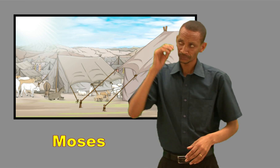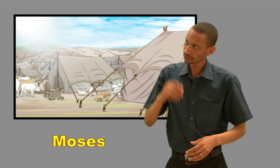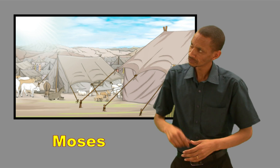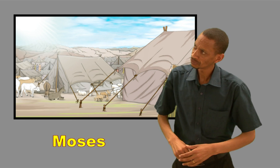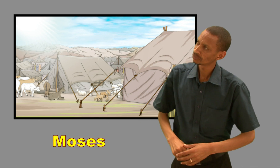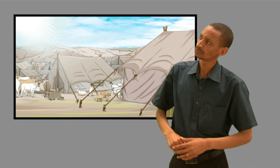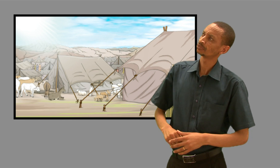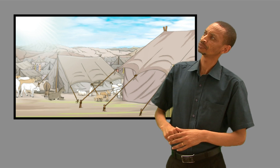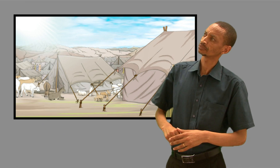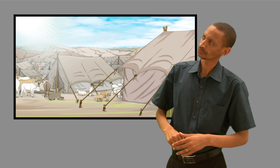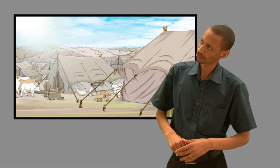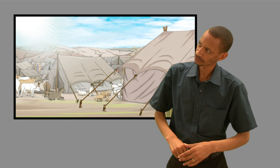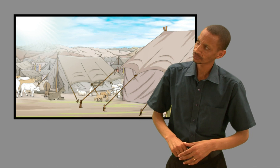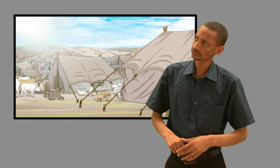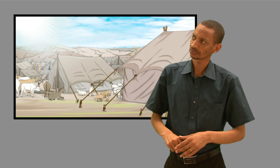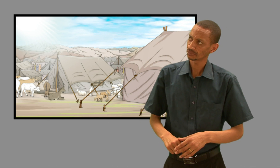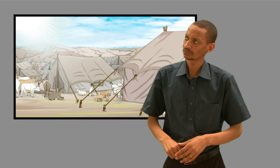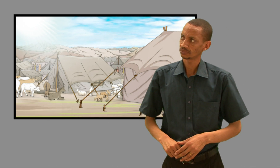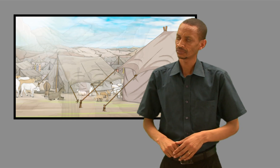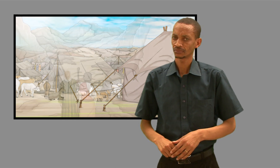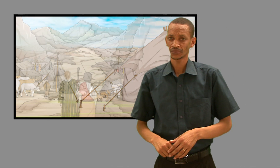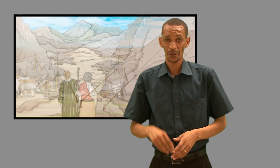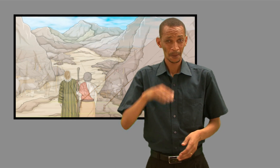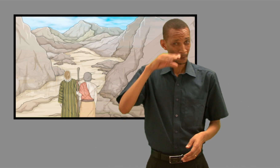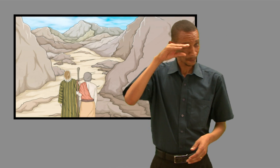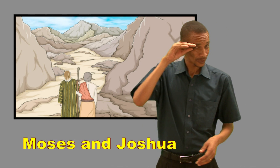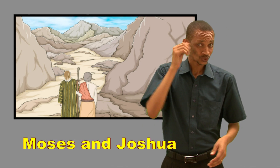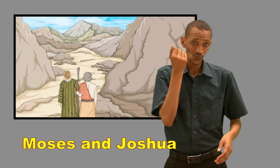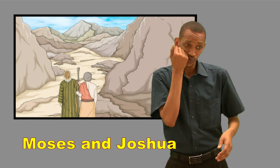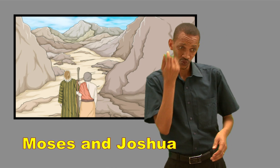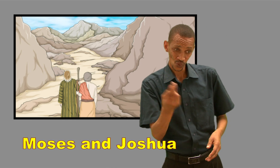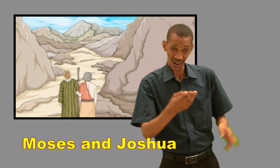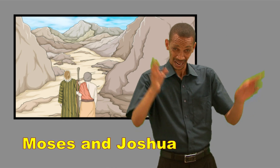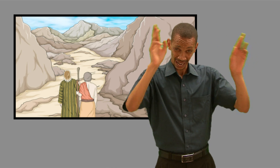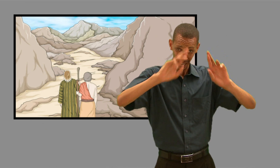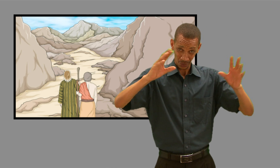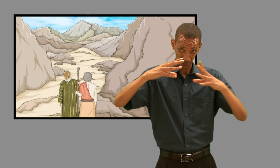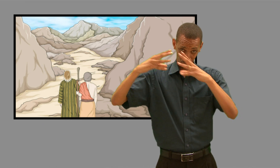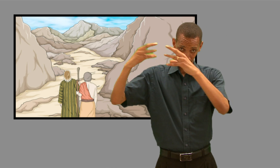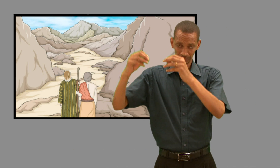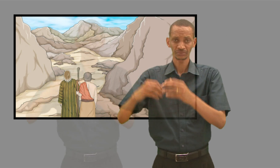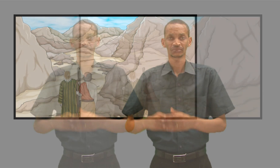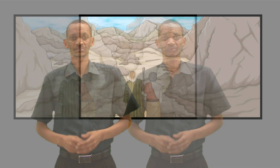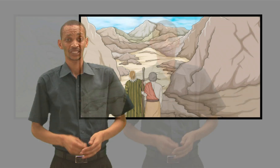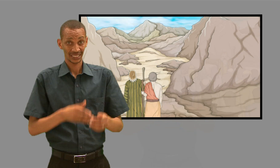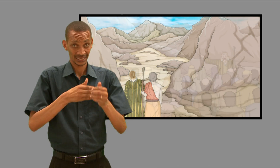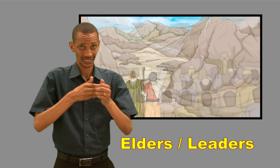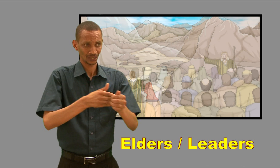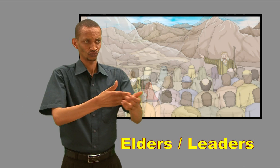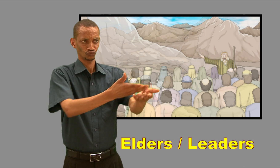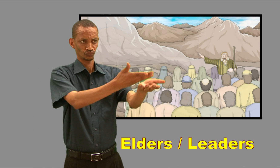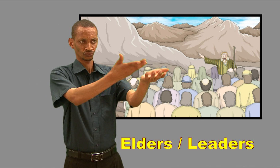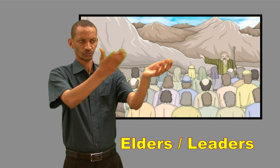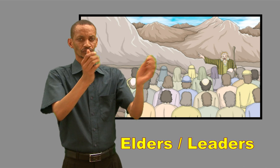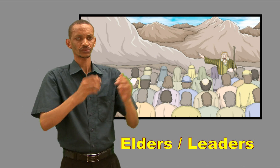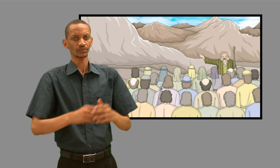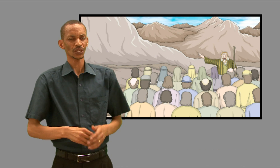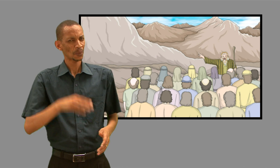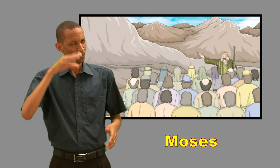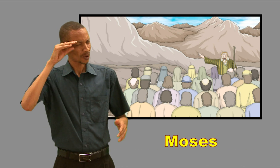So Moses set out with Joshua his attendant and went up on the mountain of God.